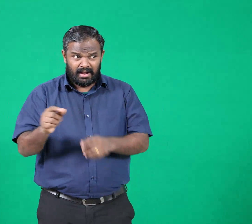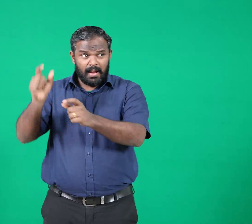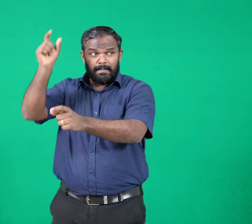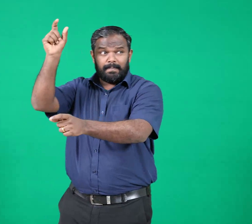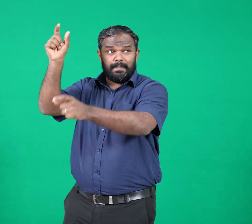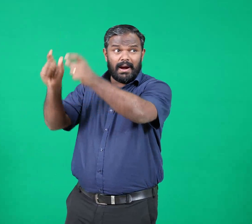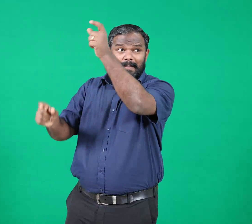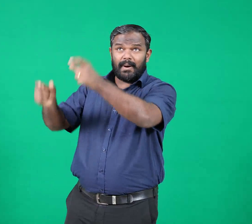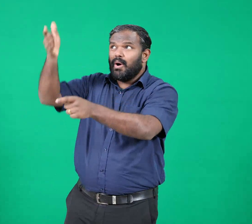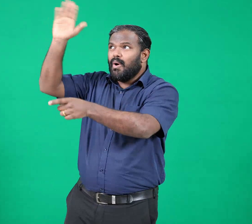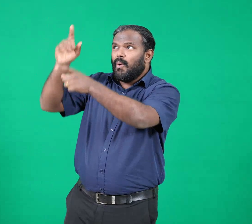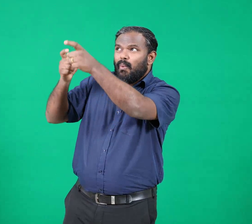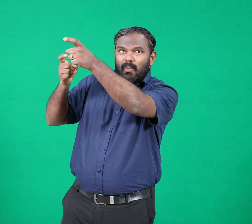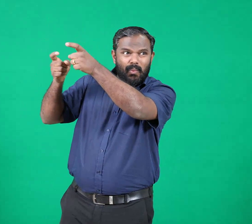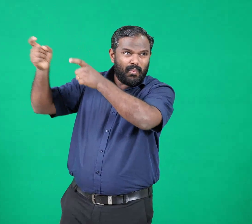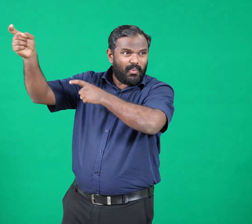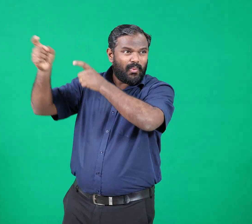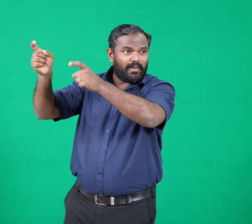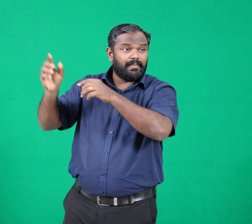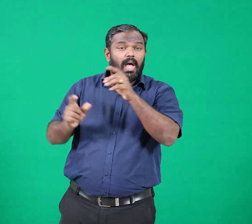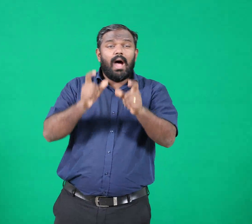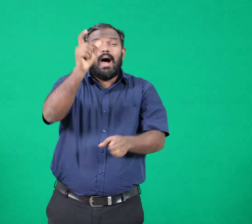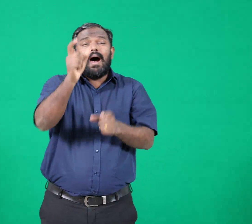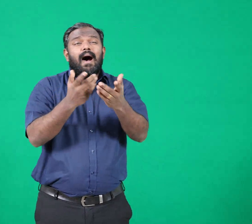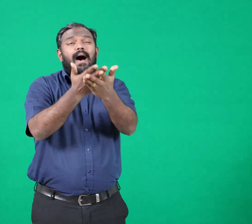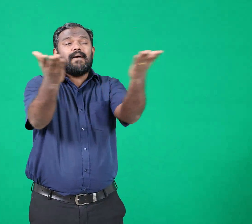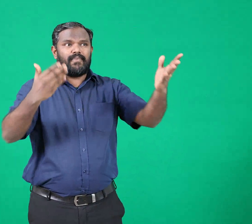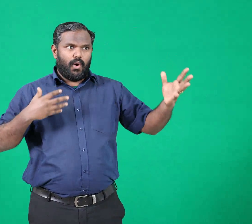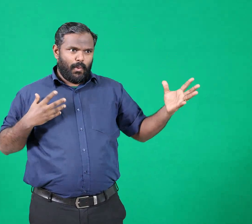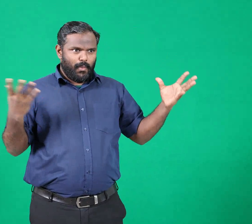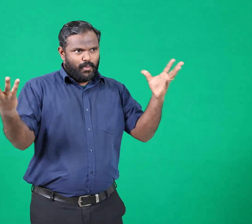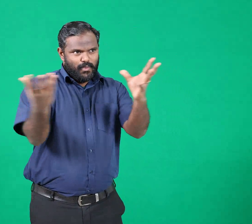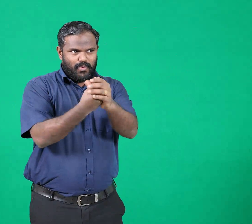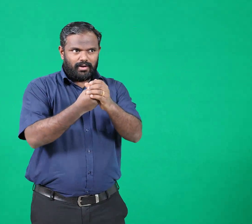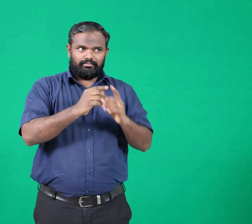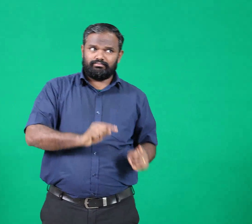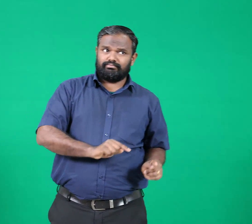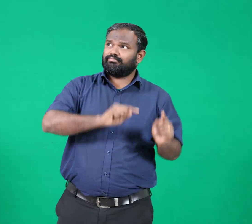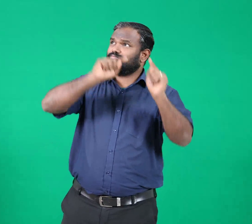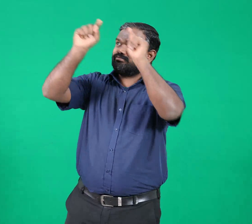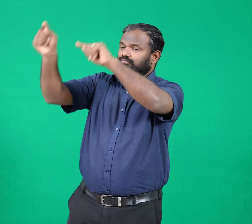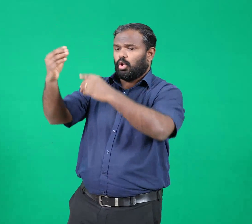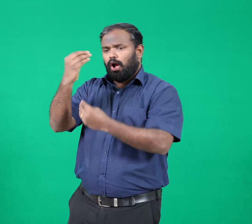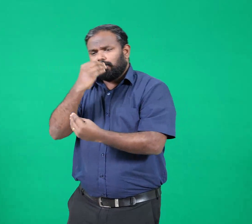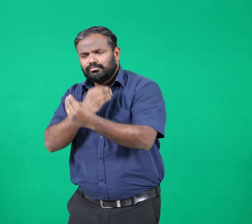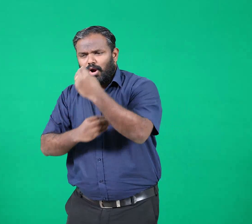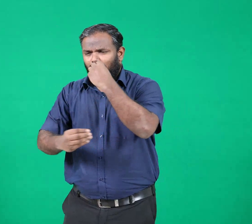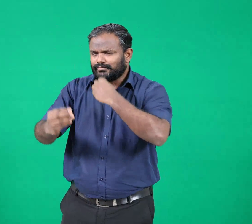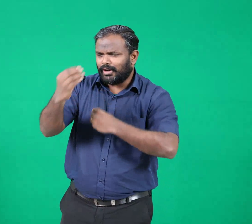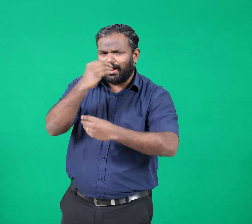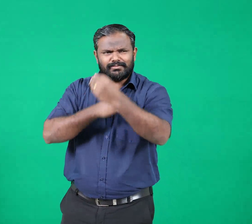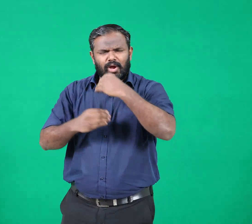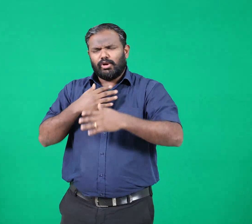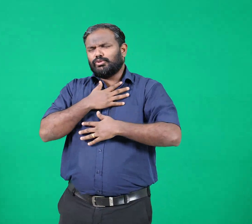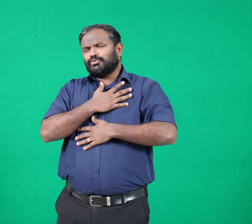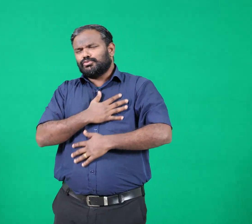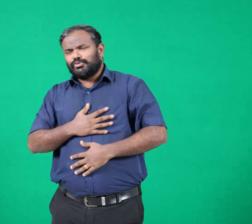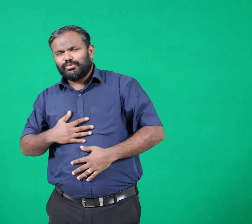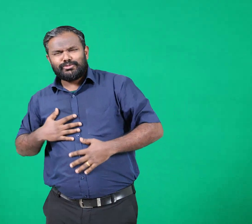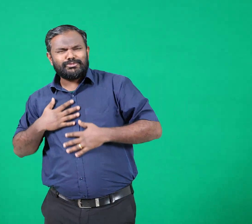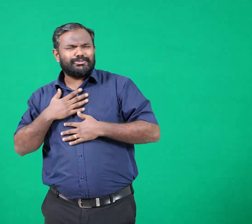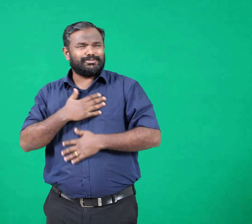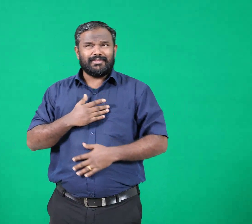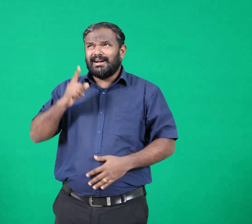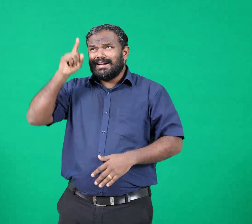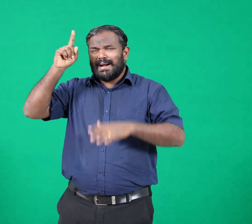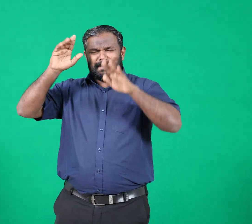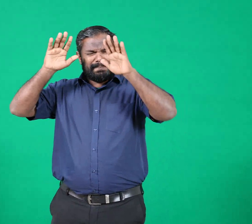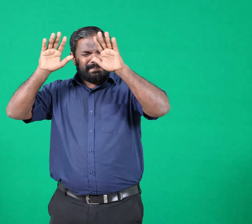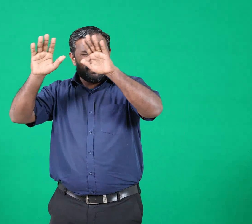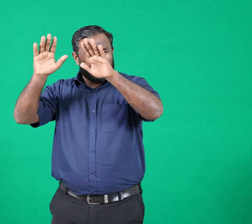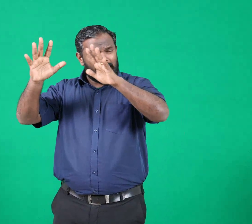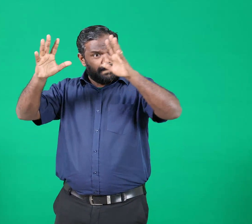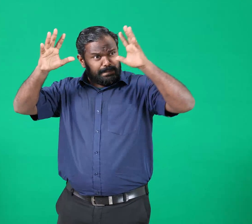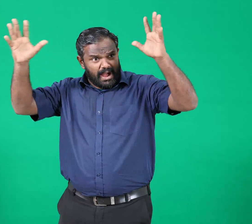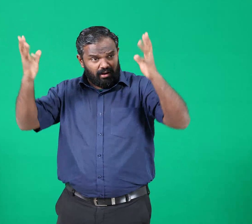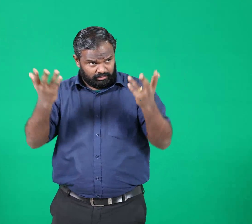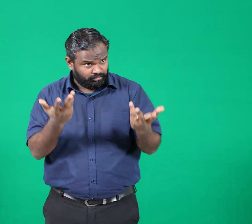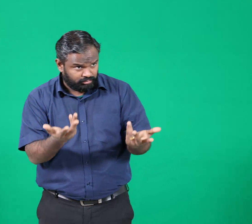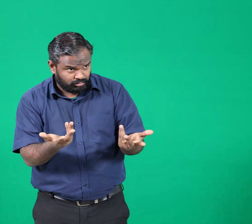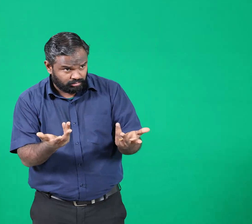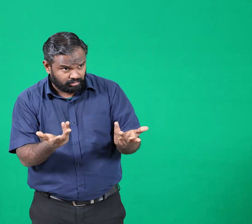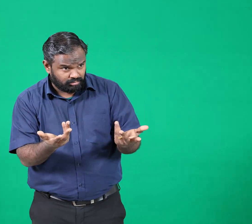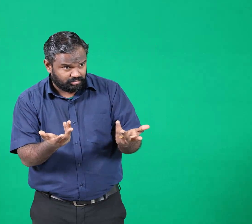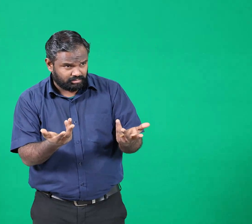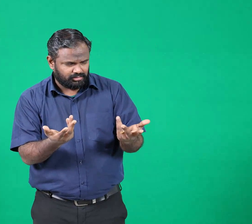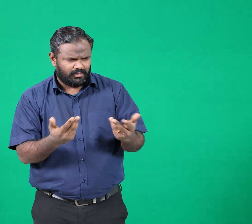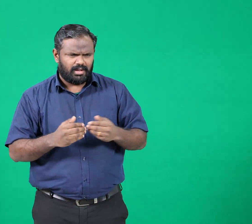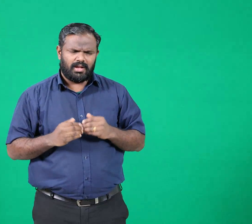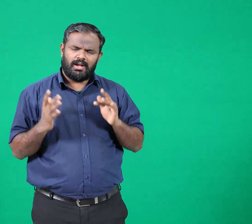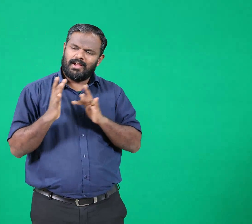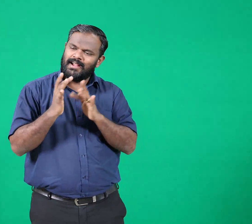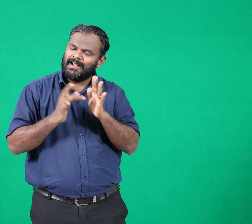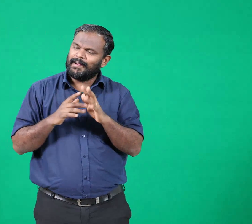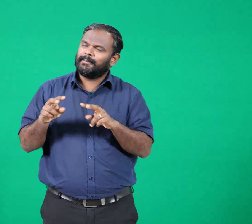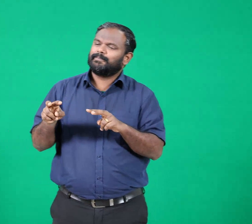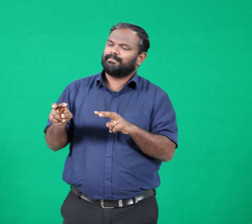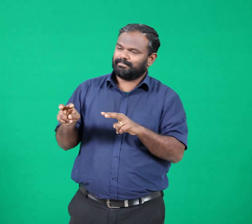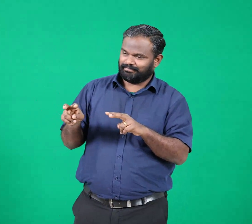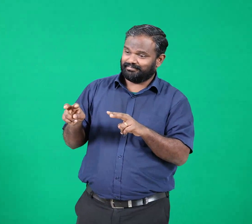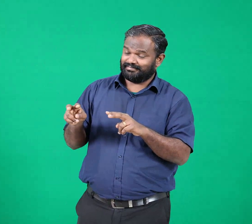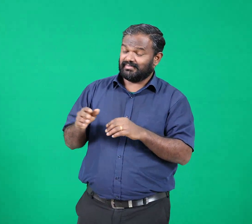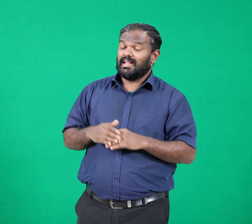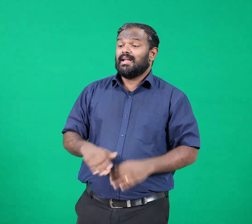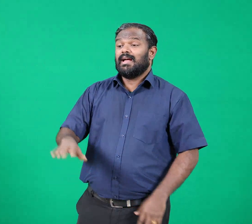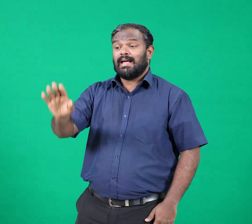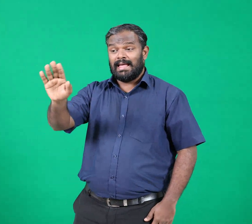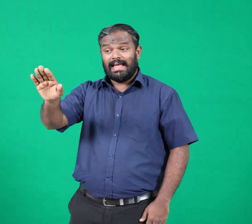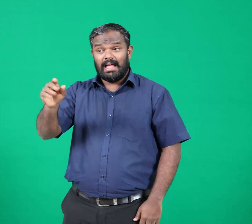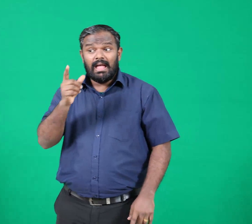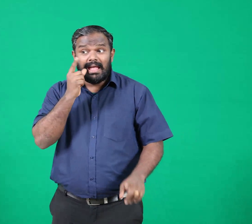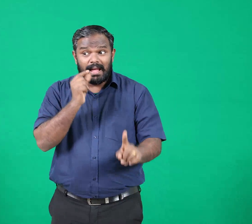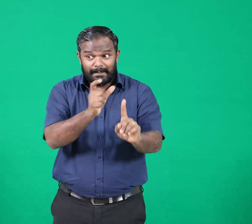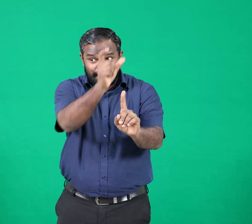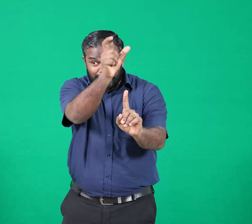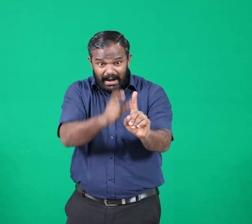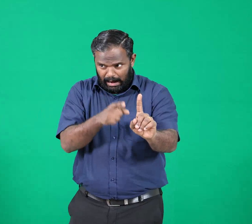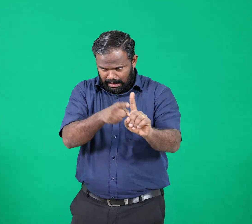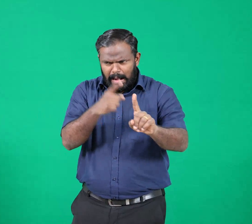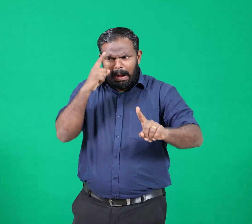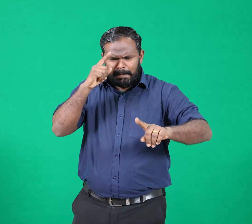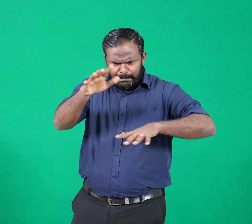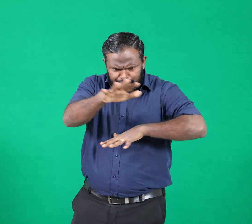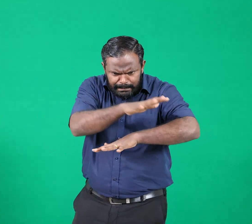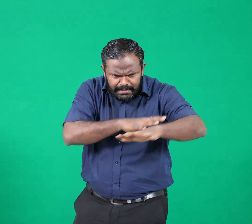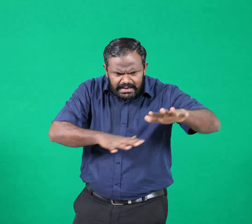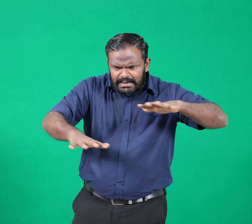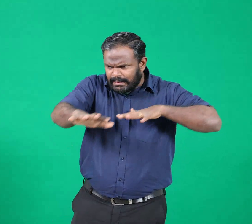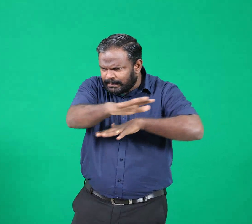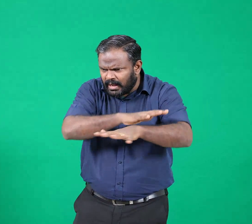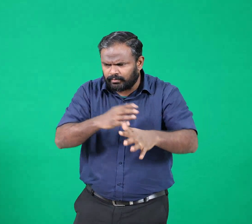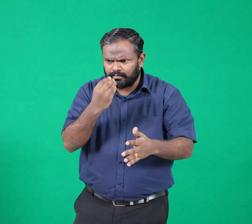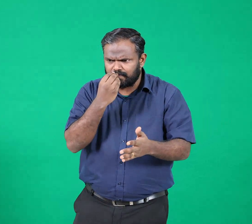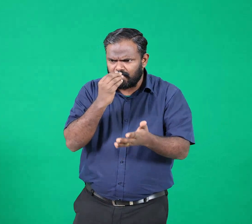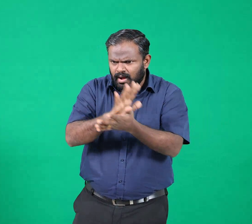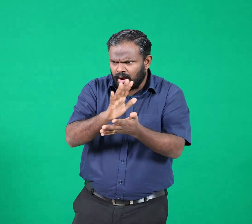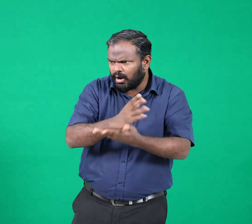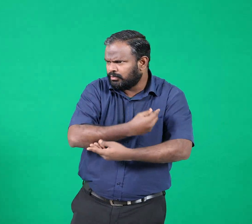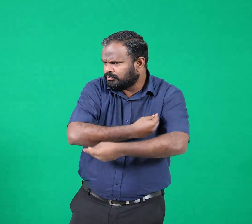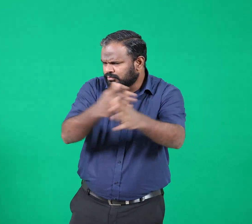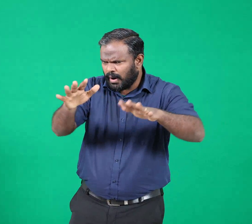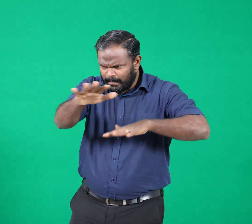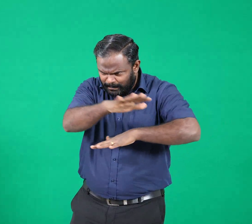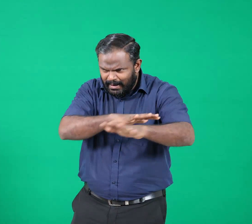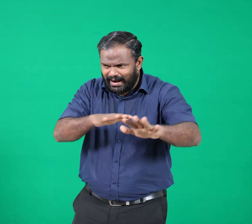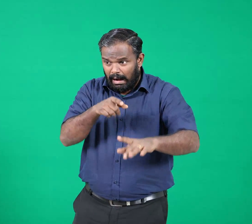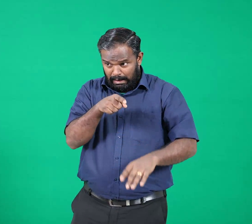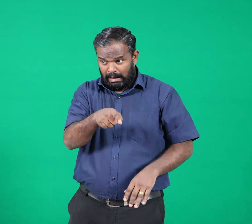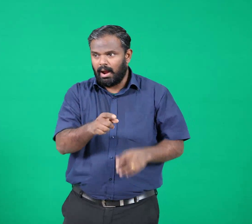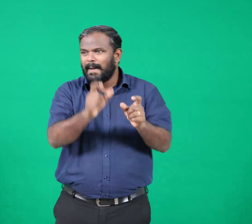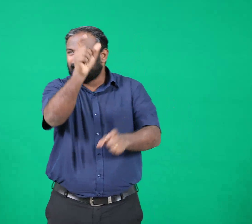But Jesus replied, "A certain man prepared a great banquet and invited many guests.